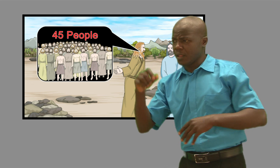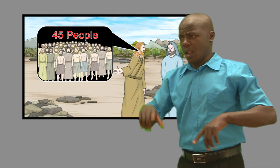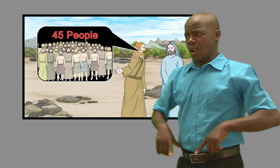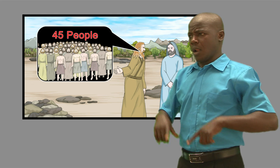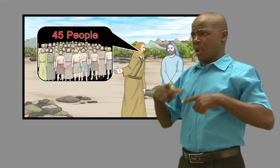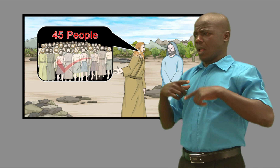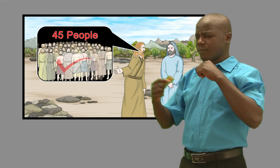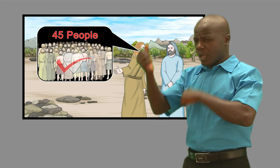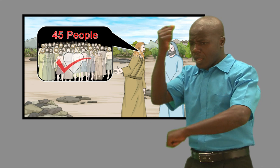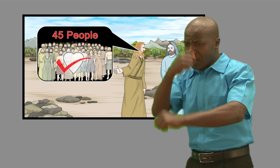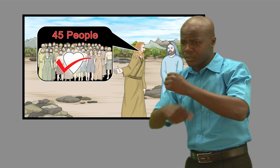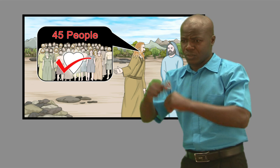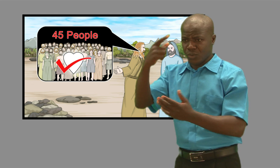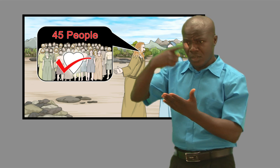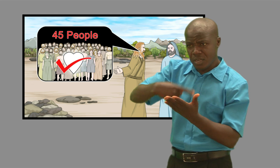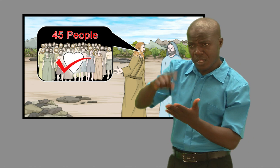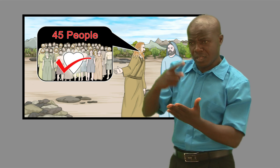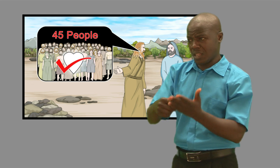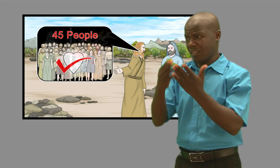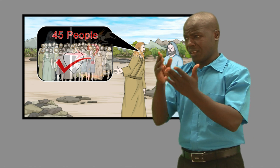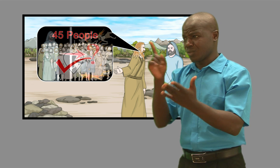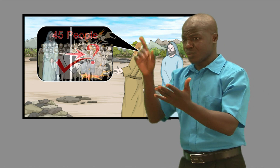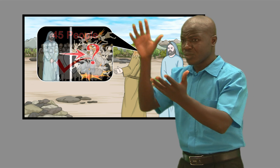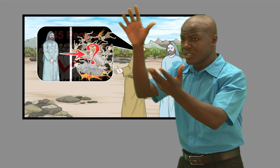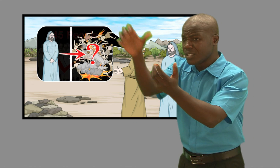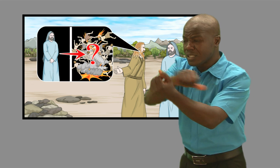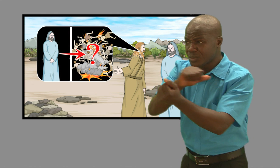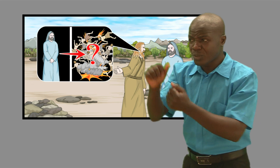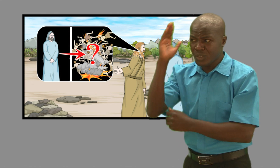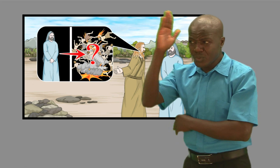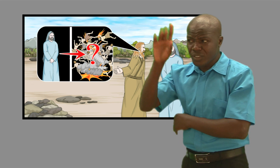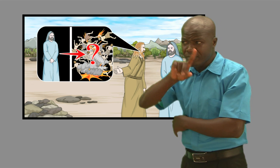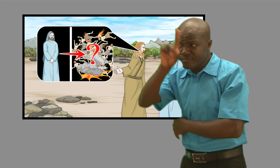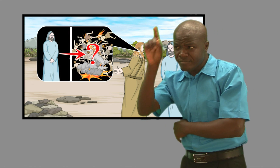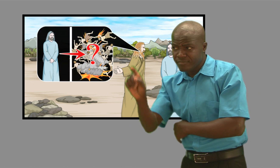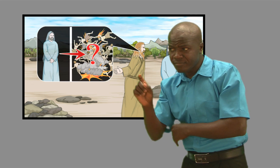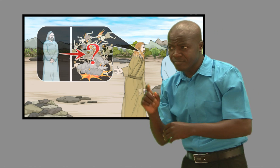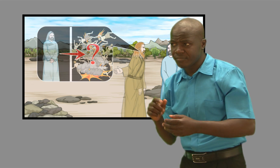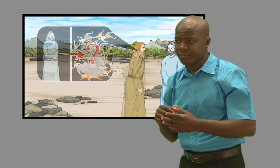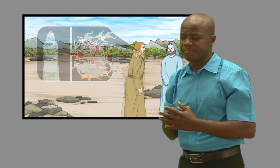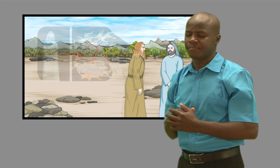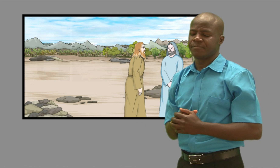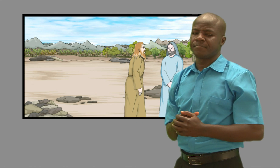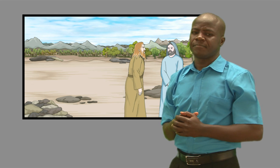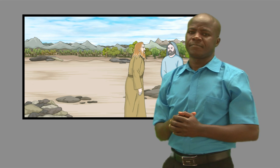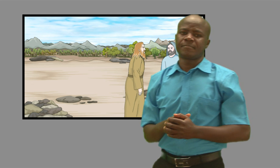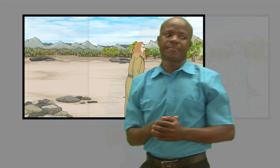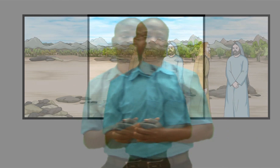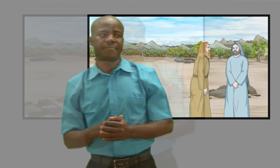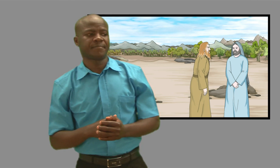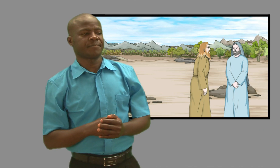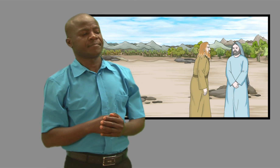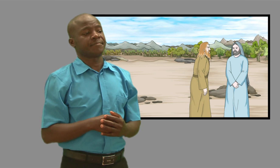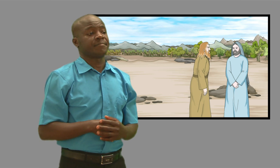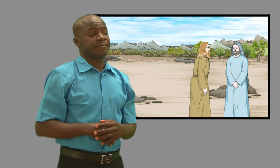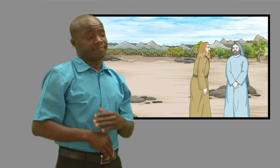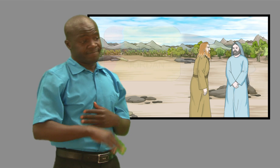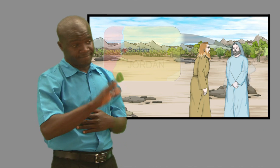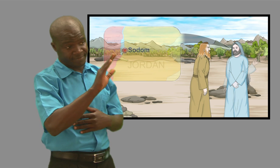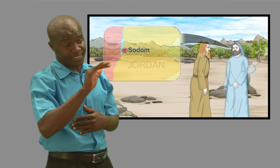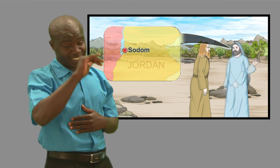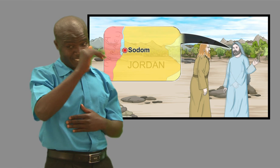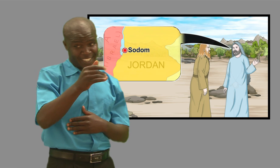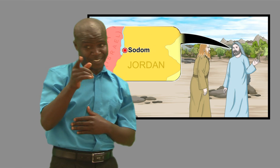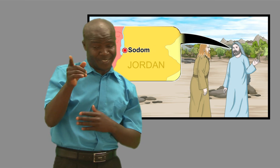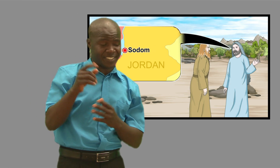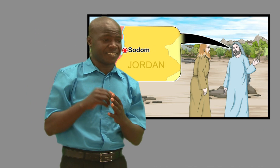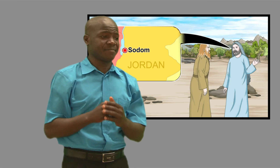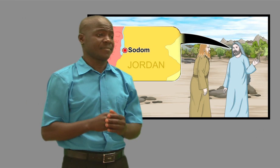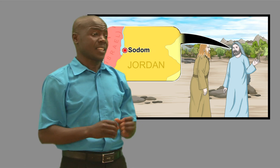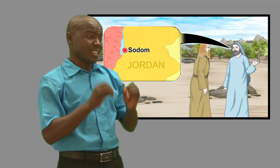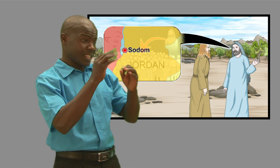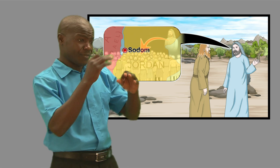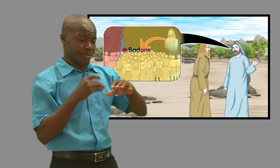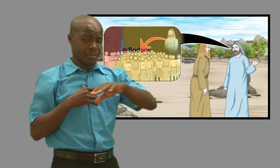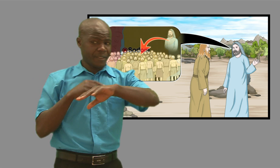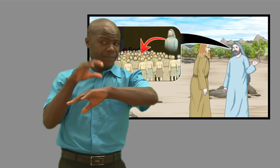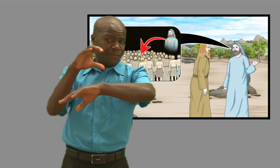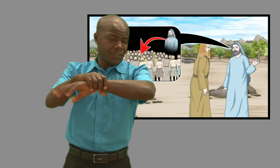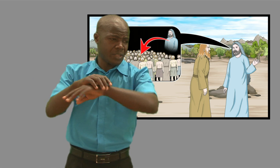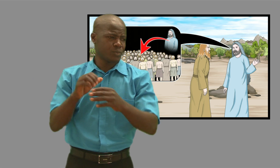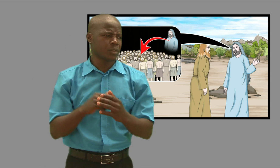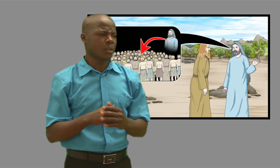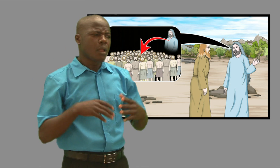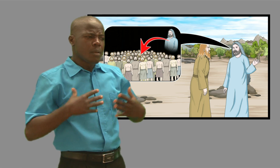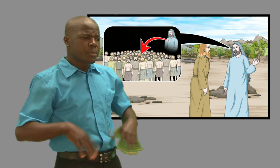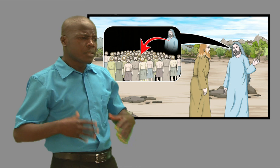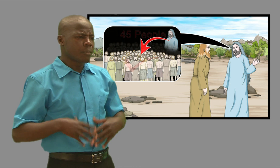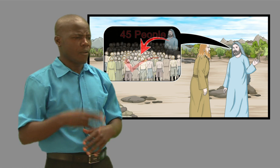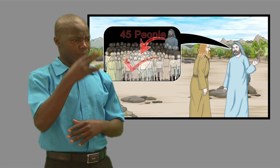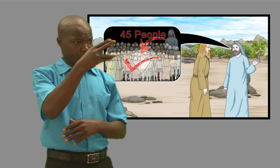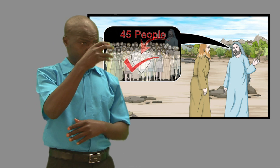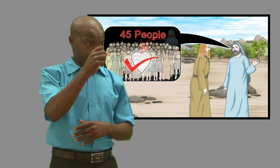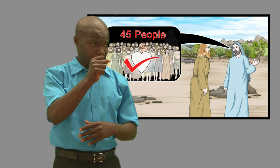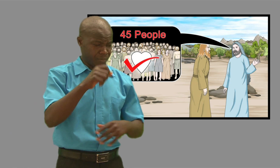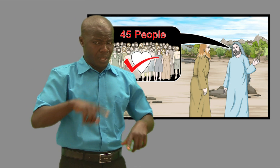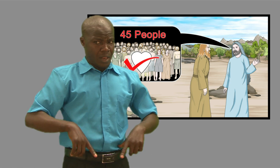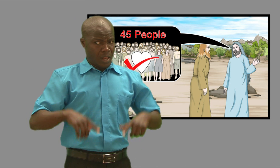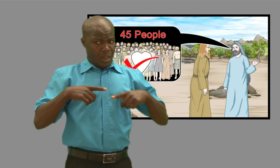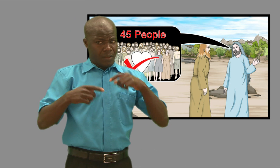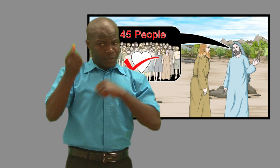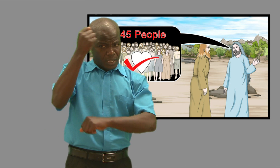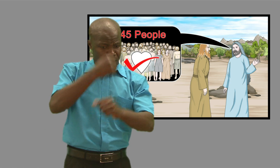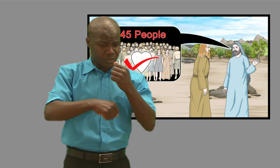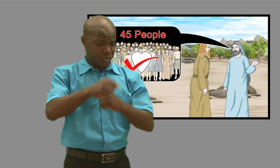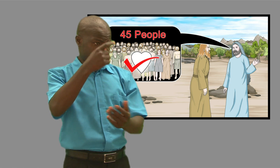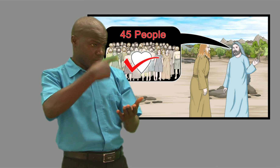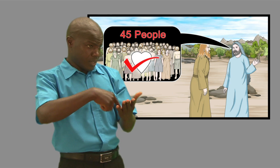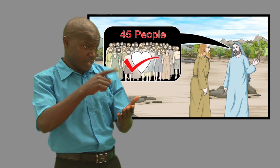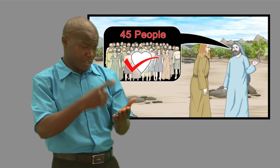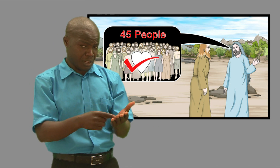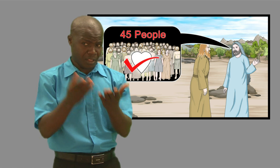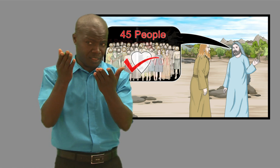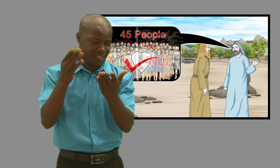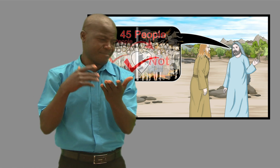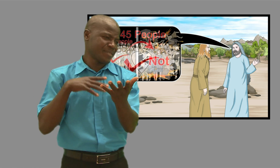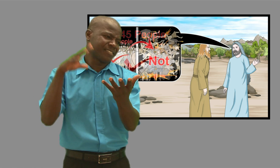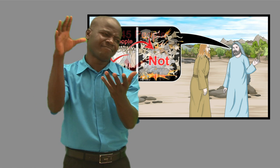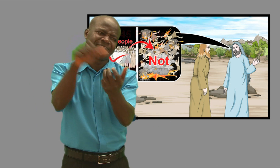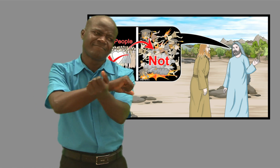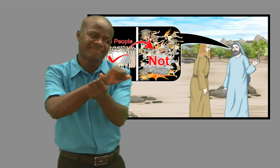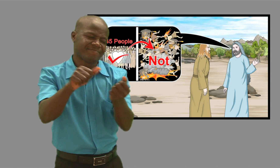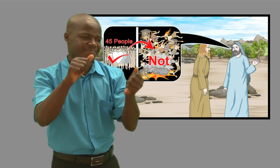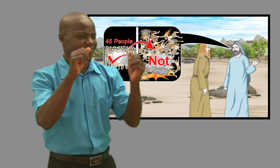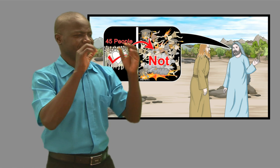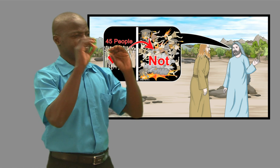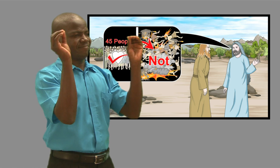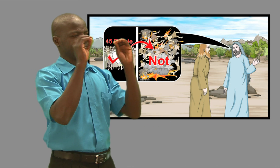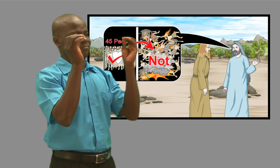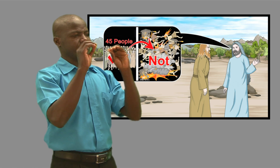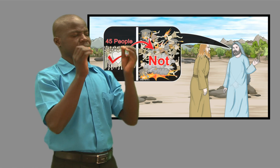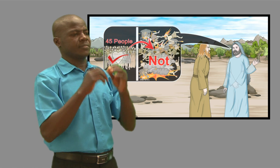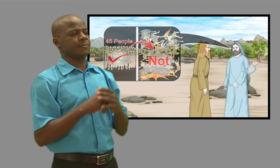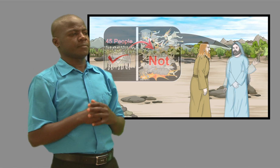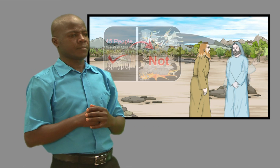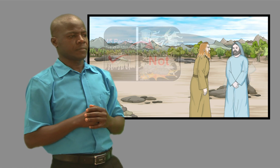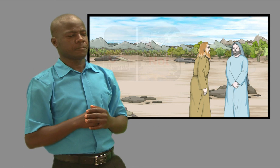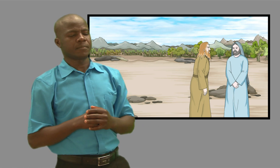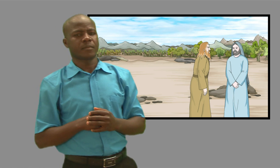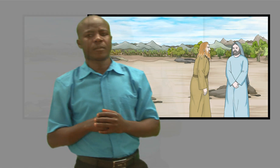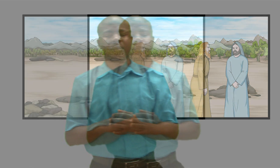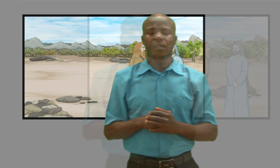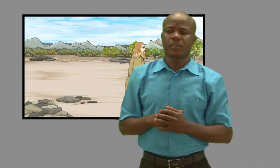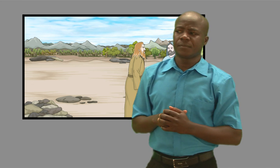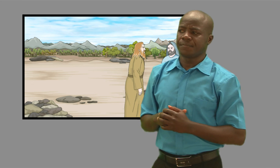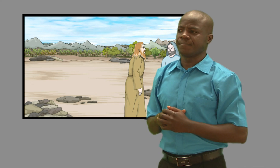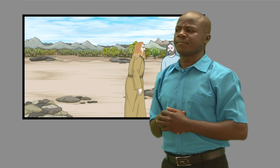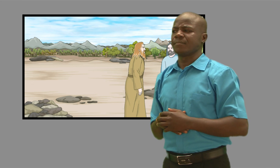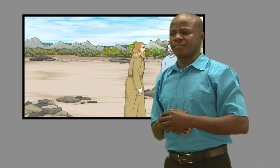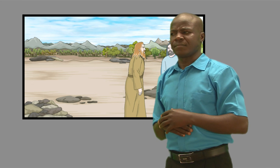Will You destroy the whole city for the lack of five?” He replied, “If I find forty-five there, I will not destroy it.”